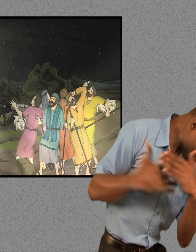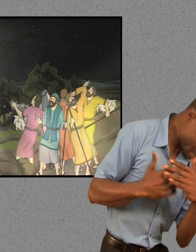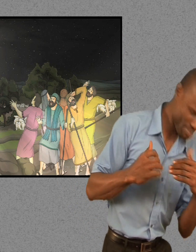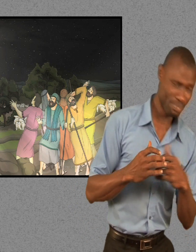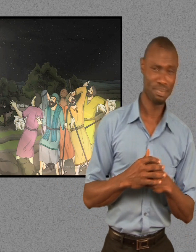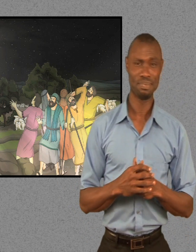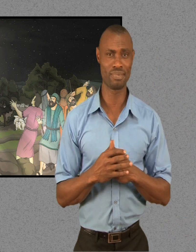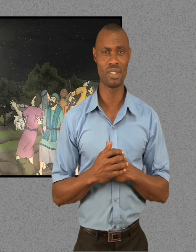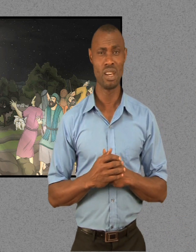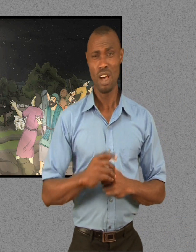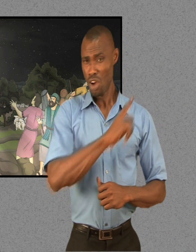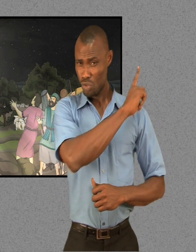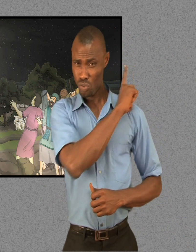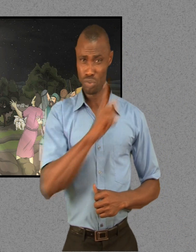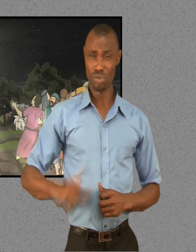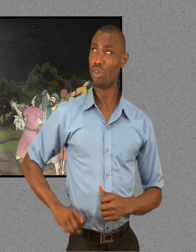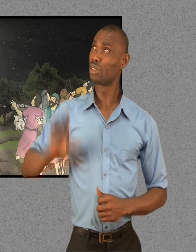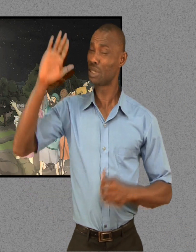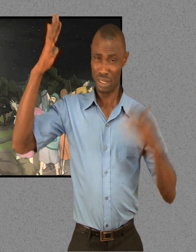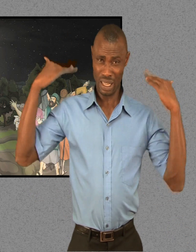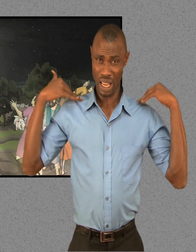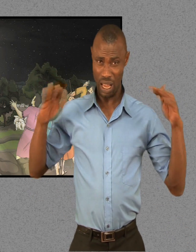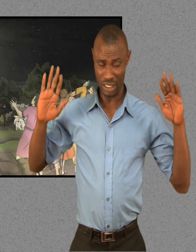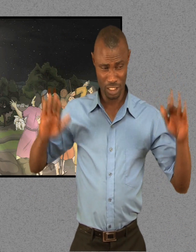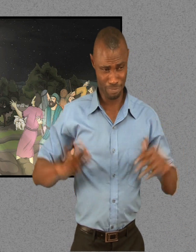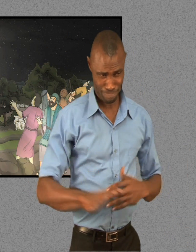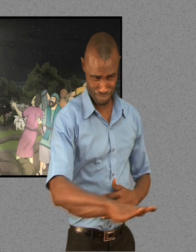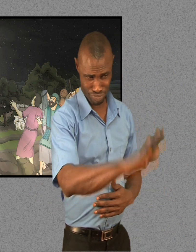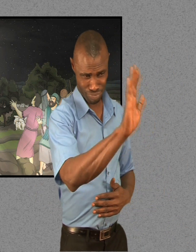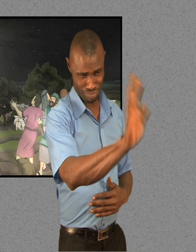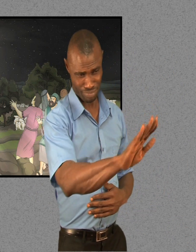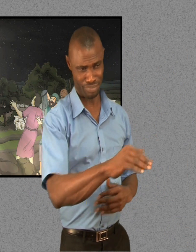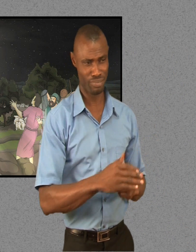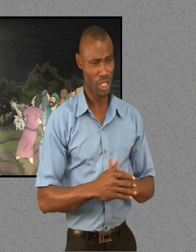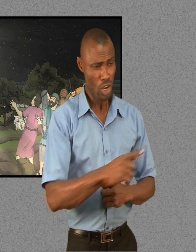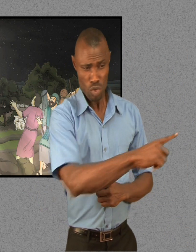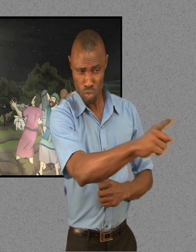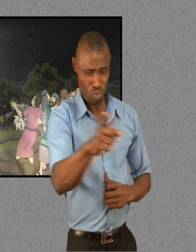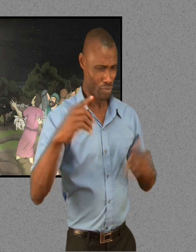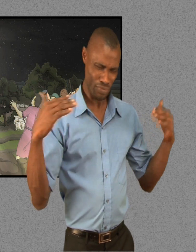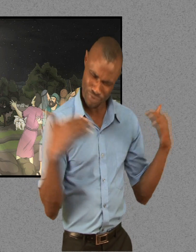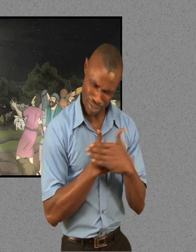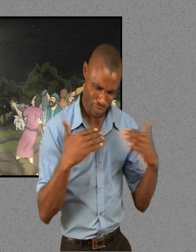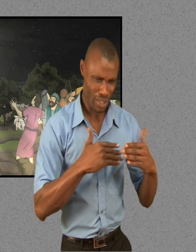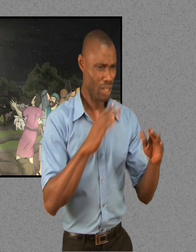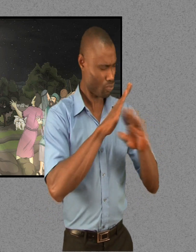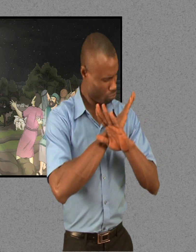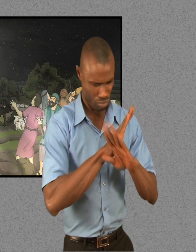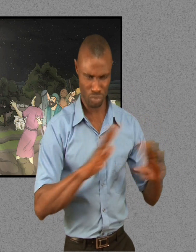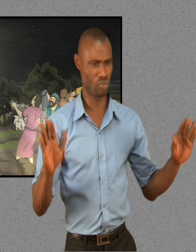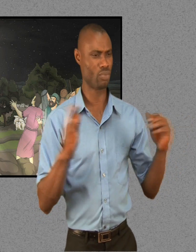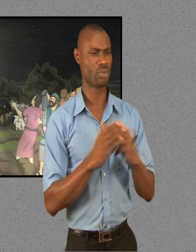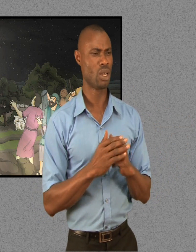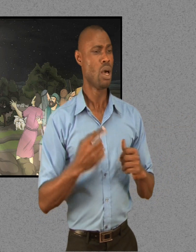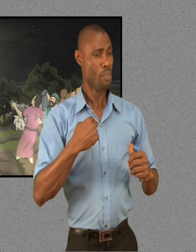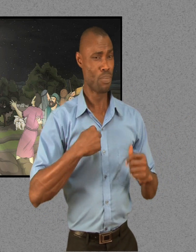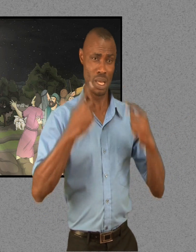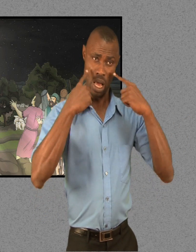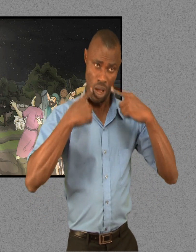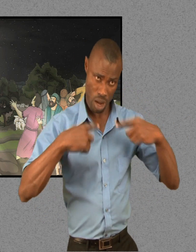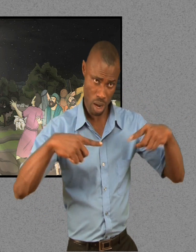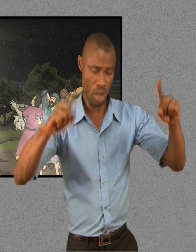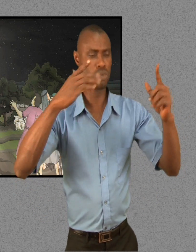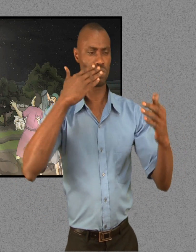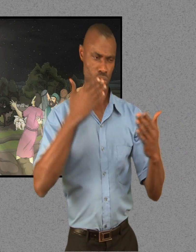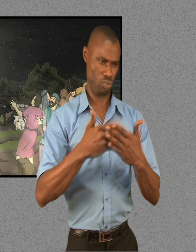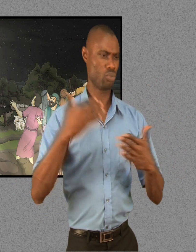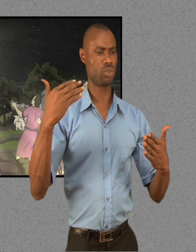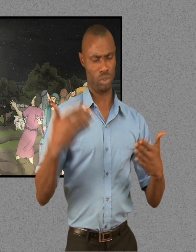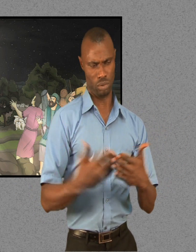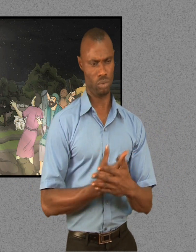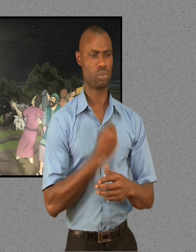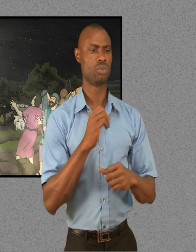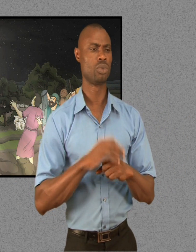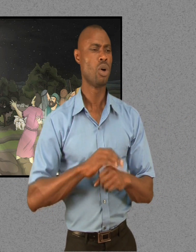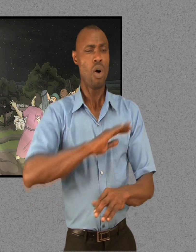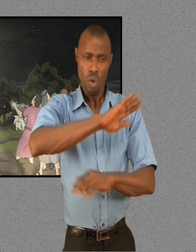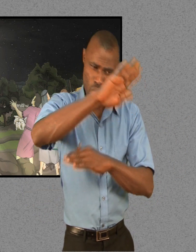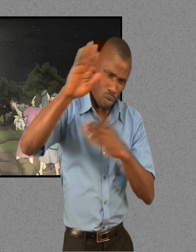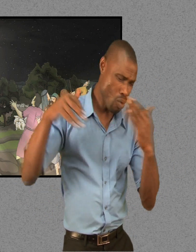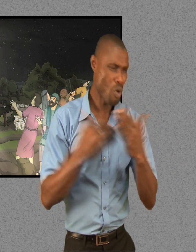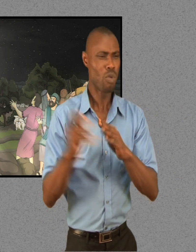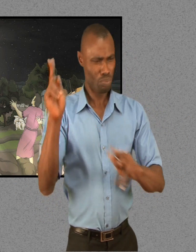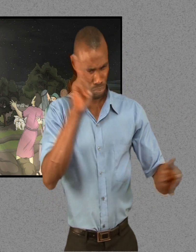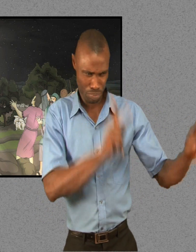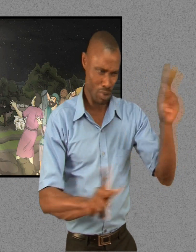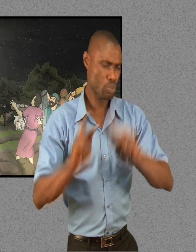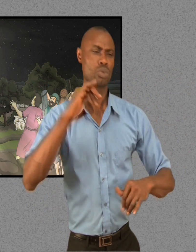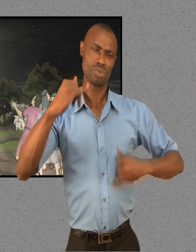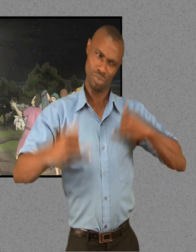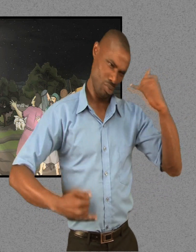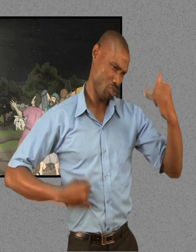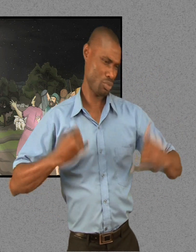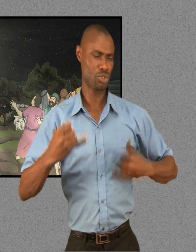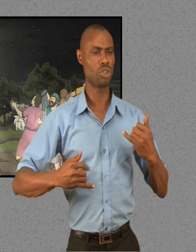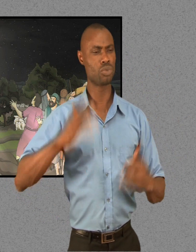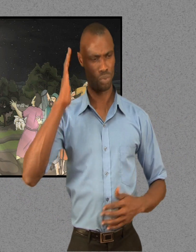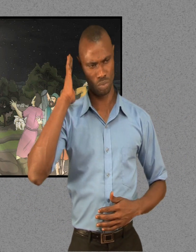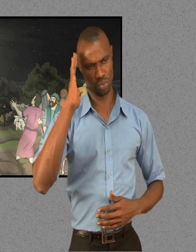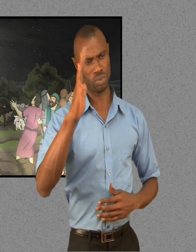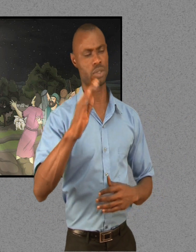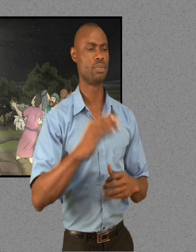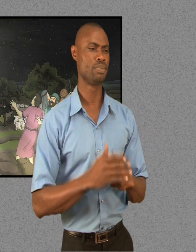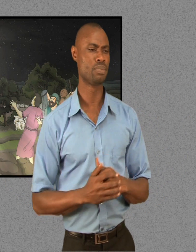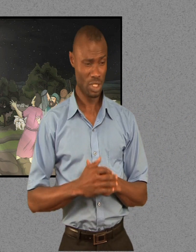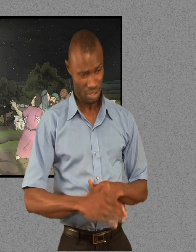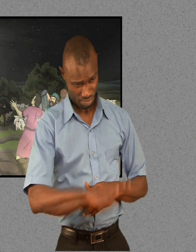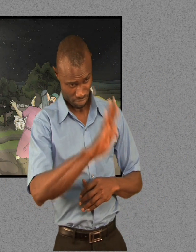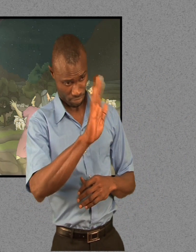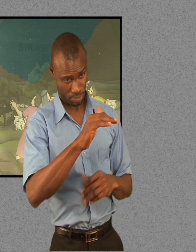But the angel said to them, “Do not be afraid!